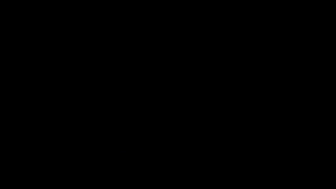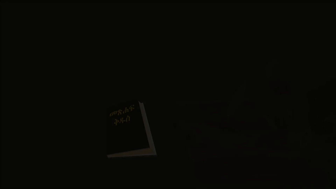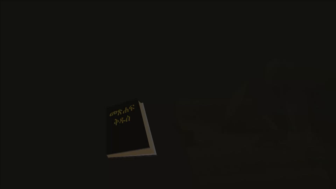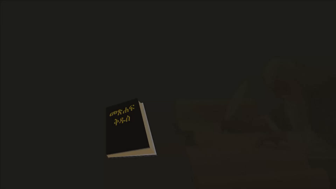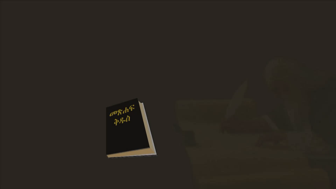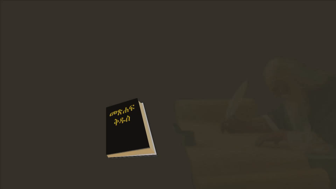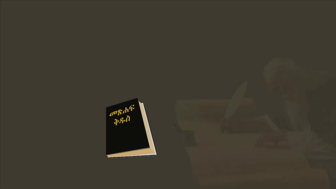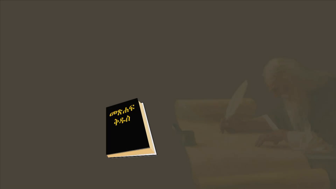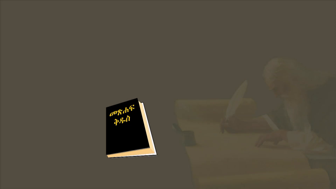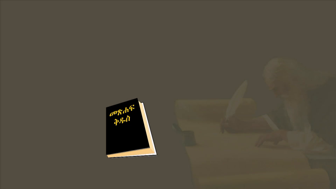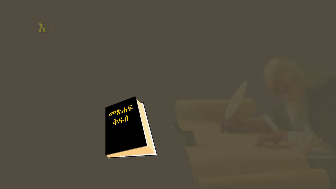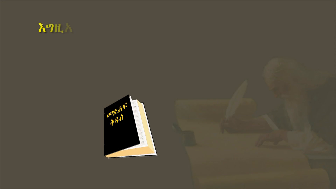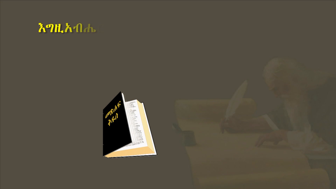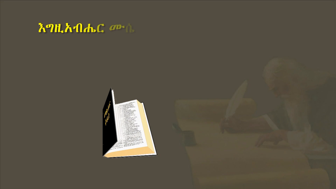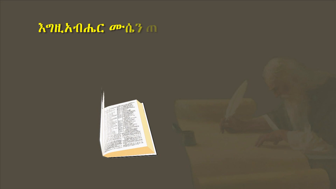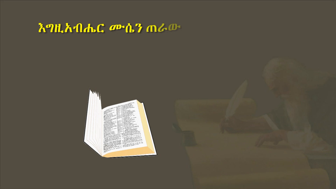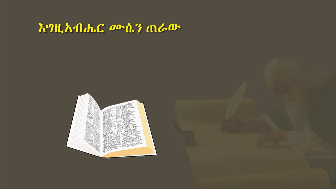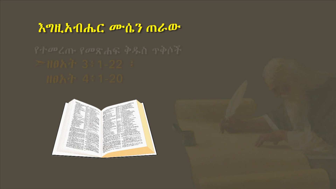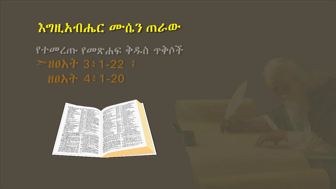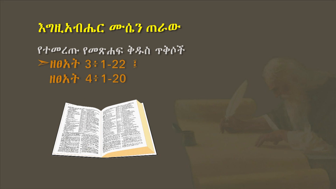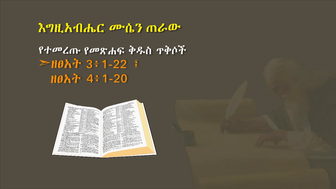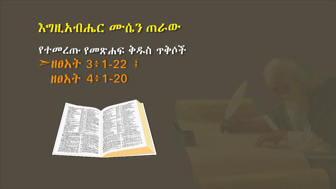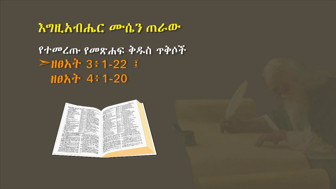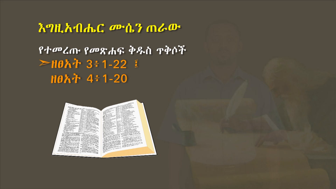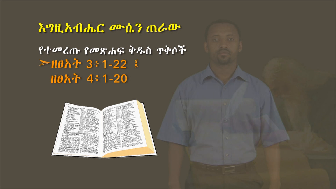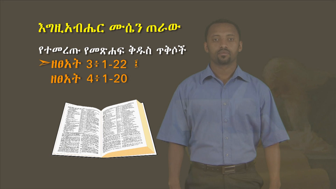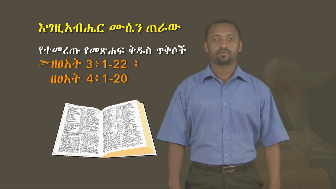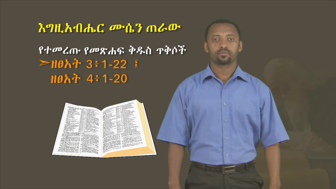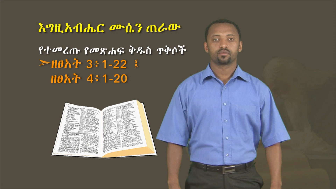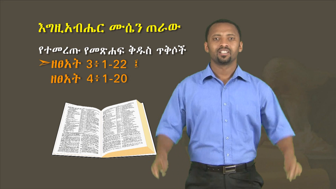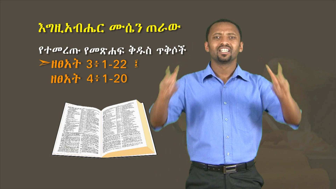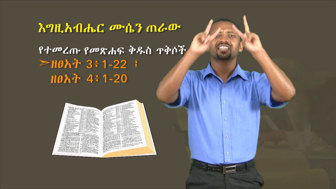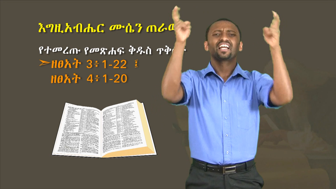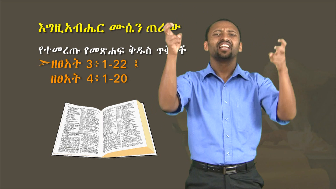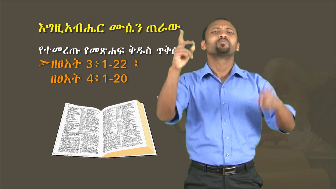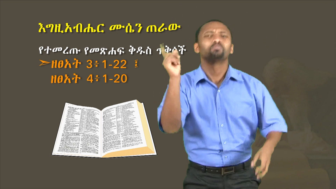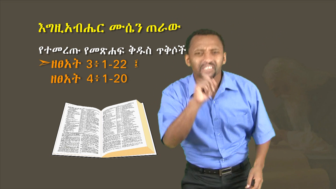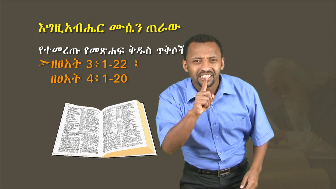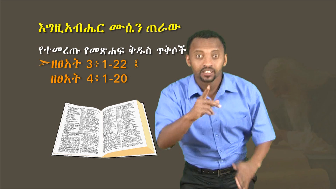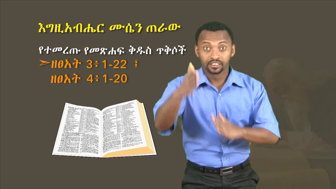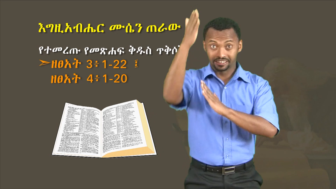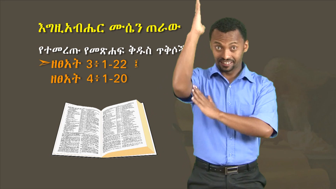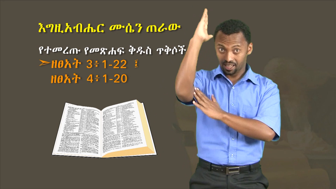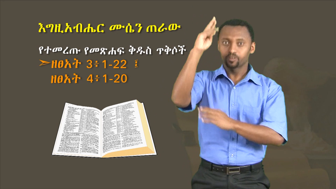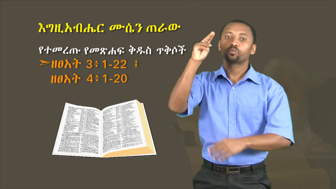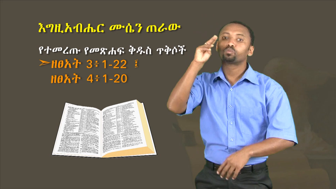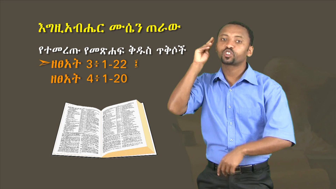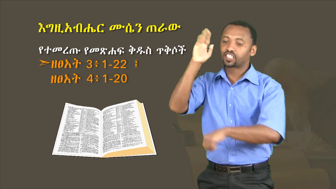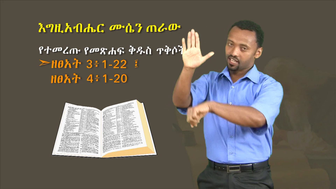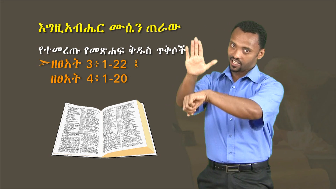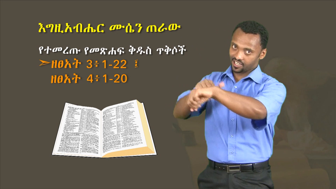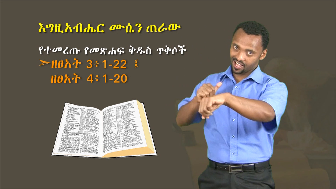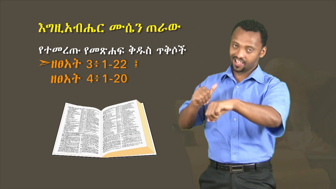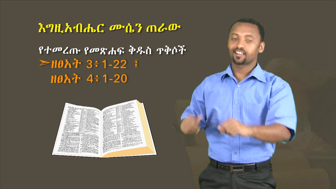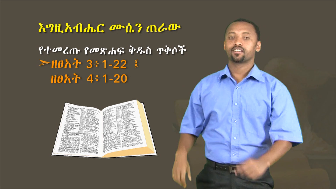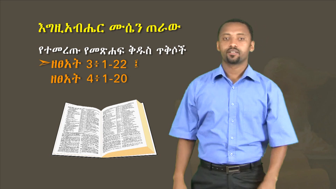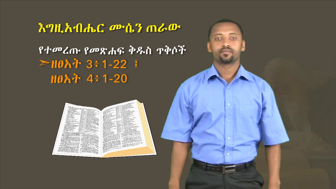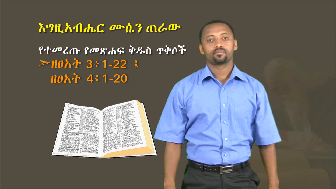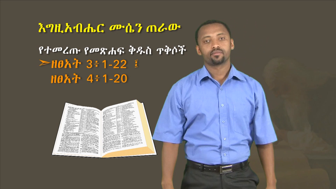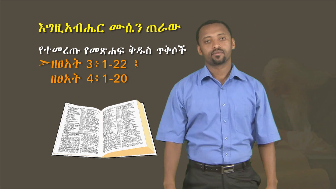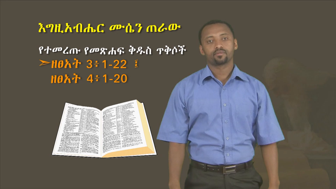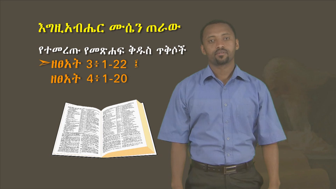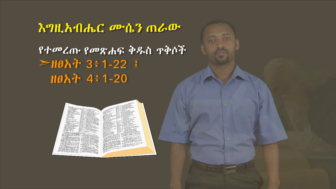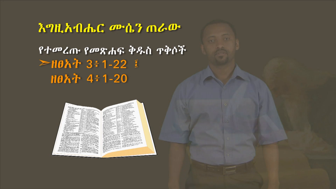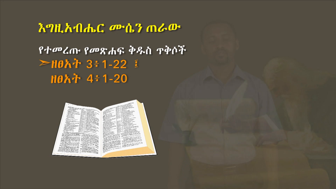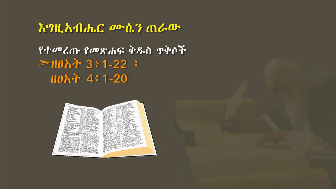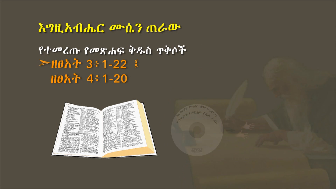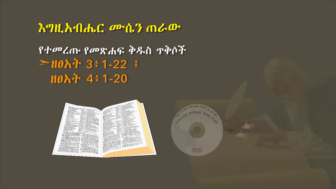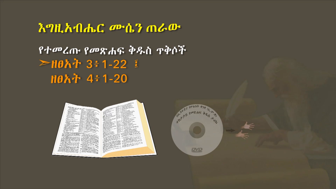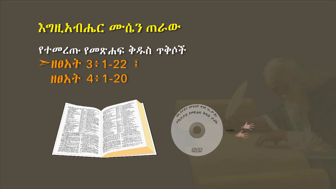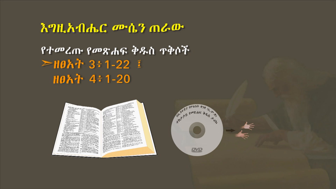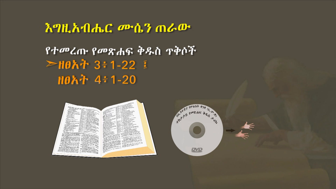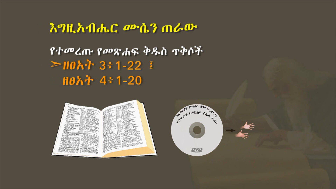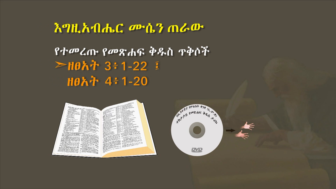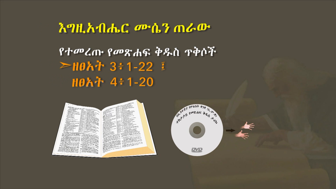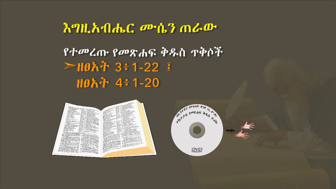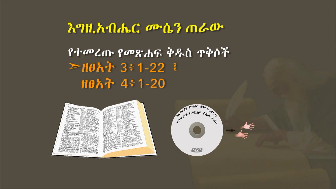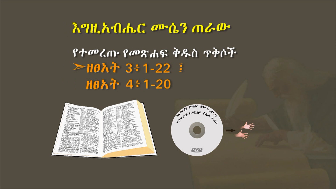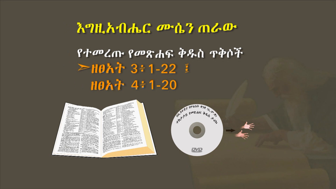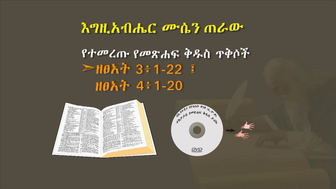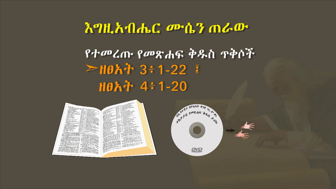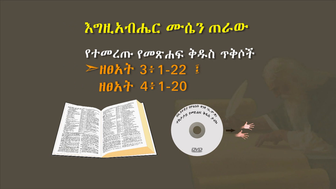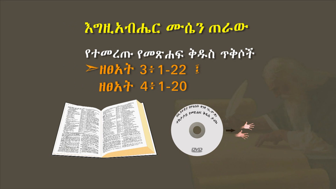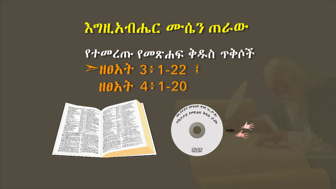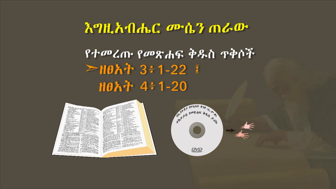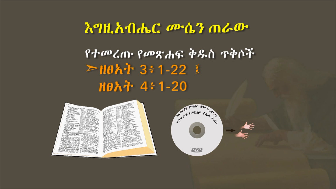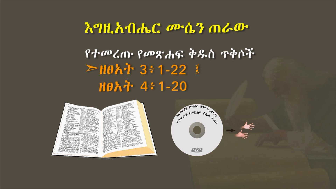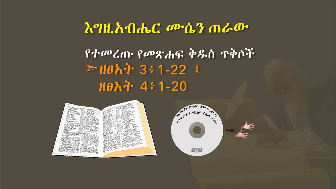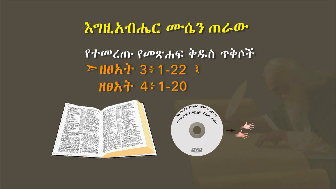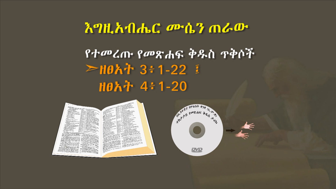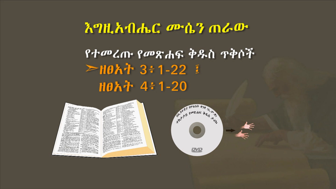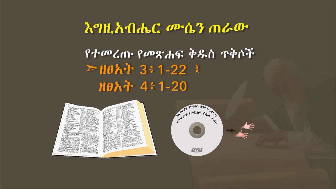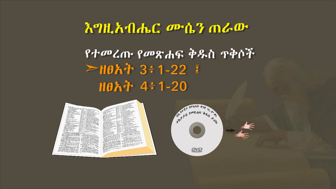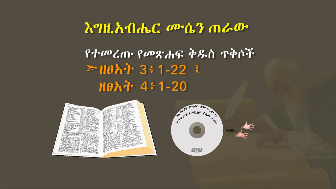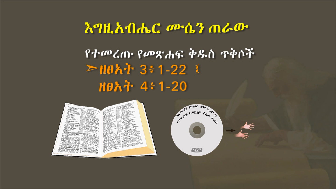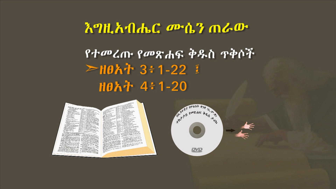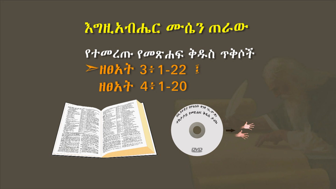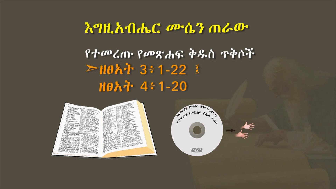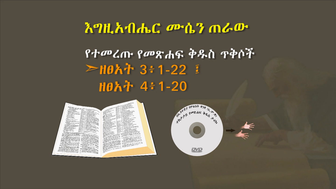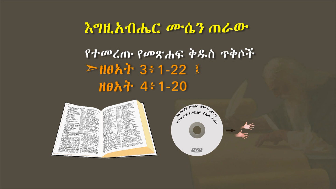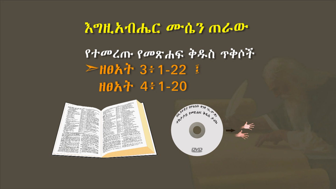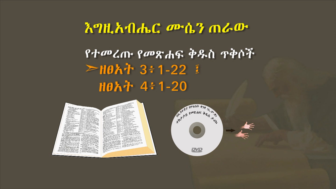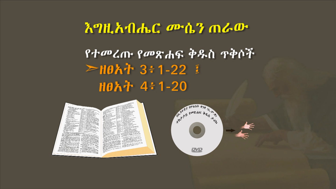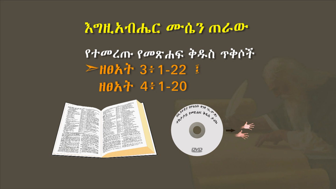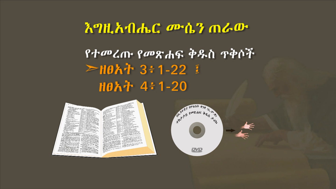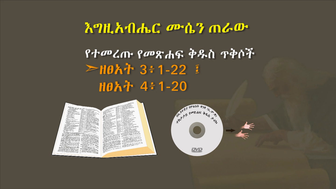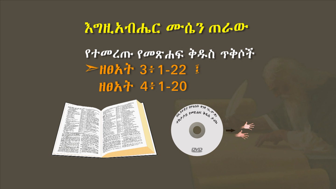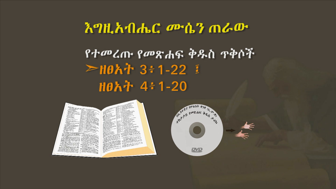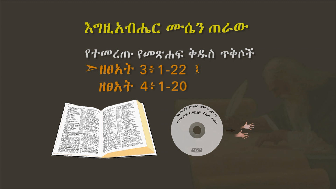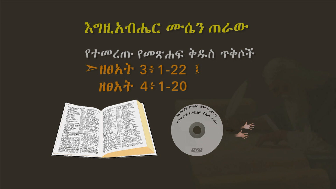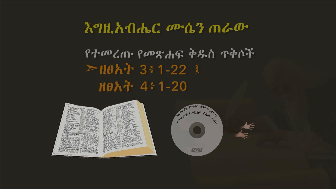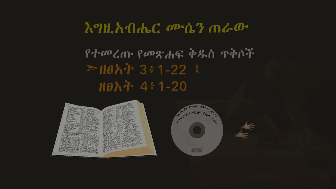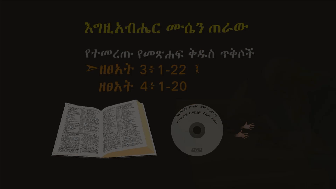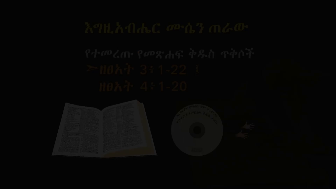The Lord calls Moses